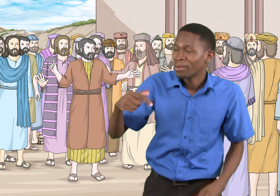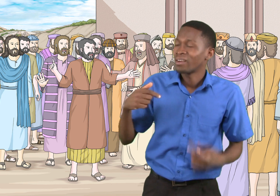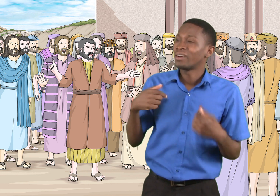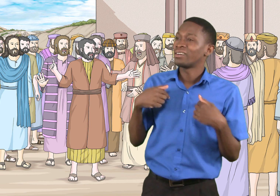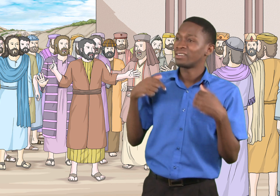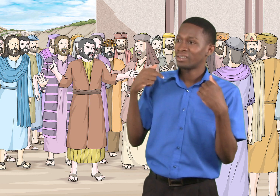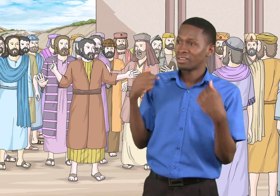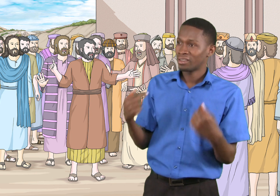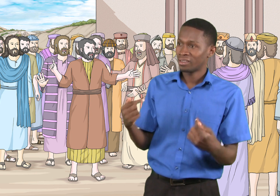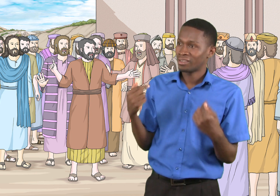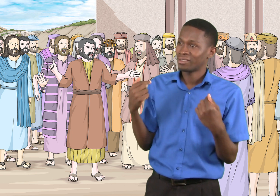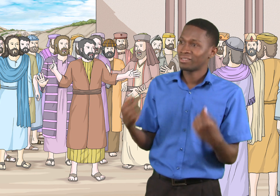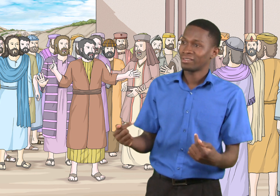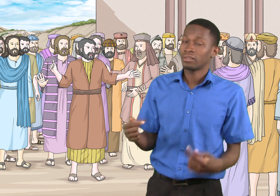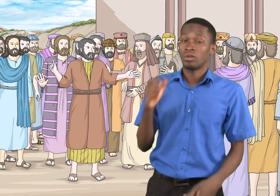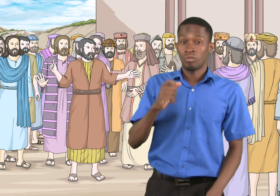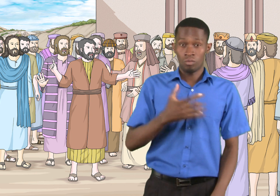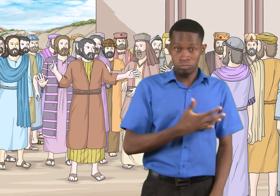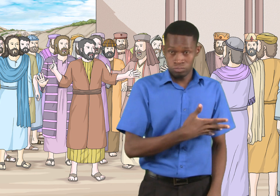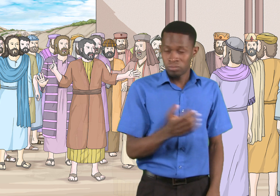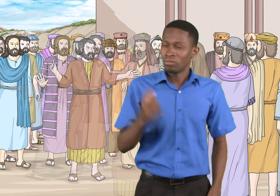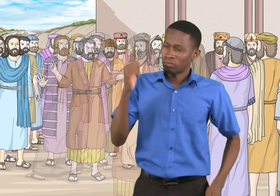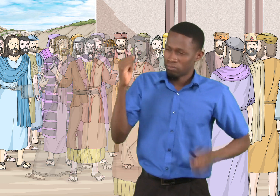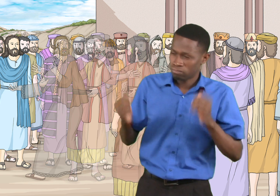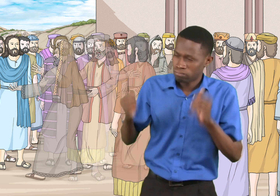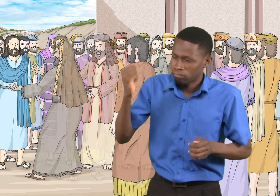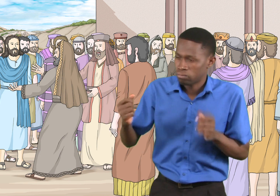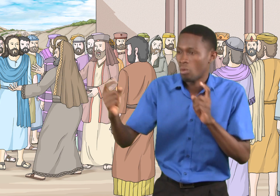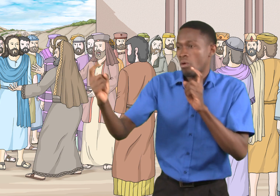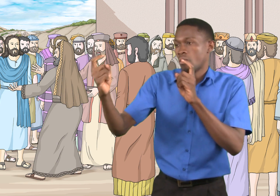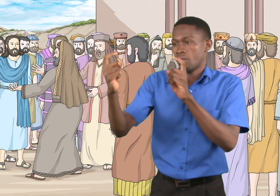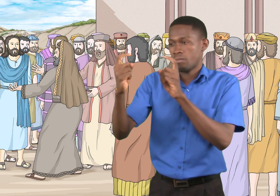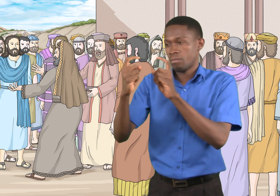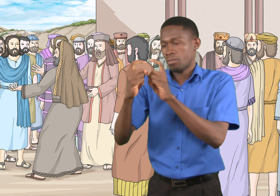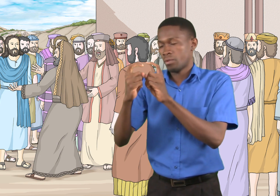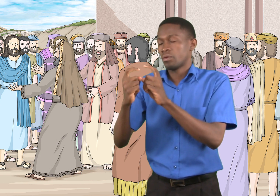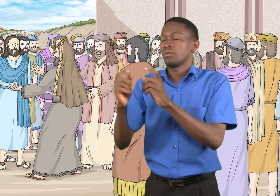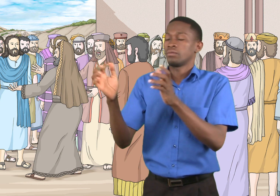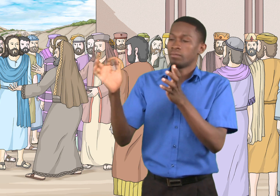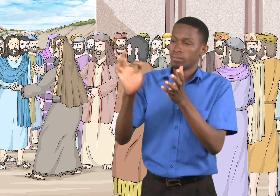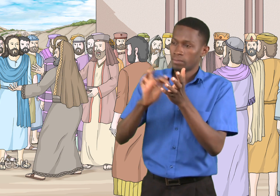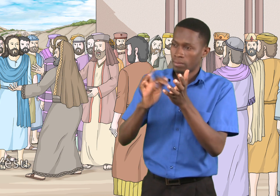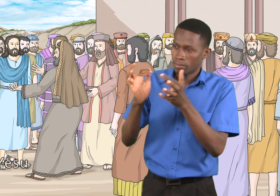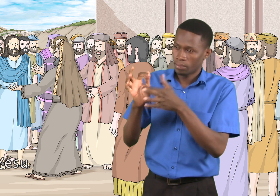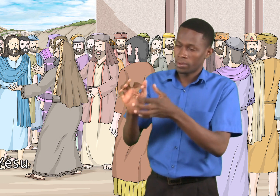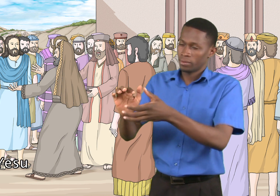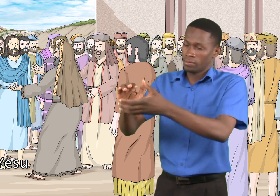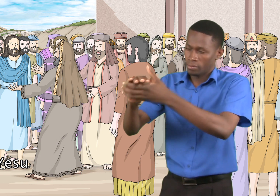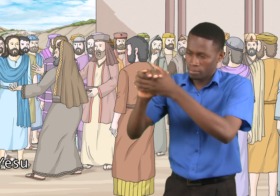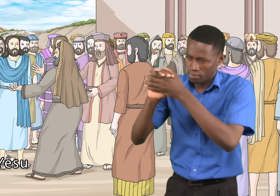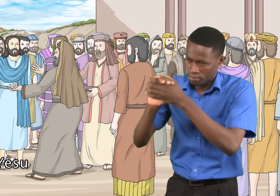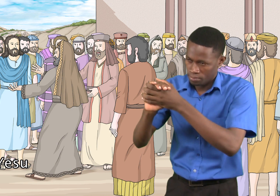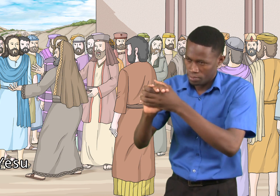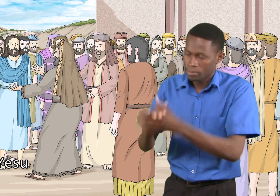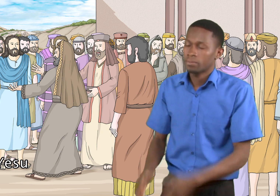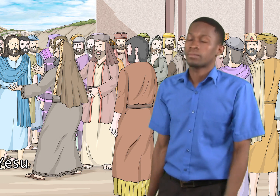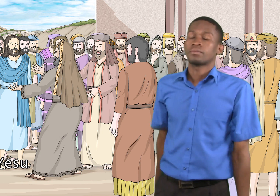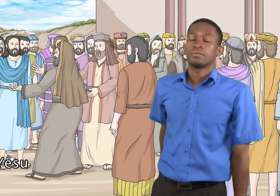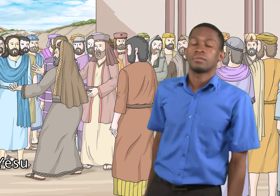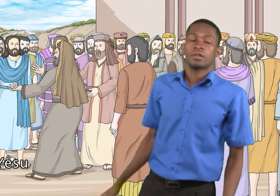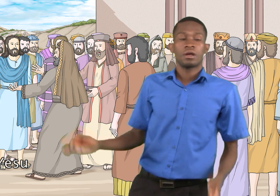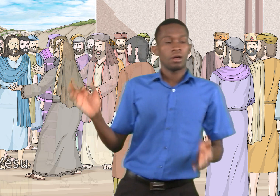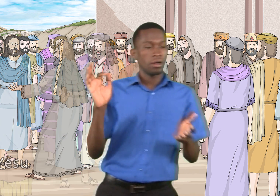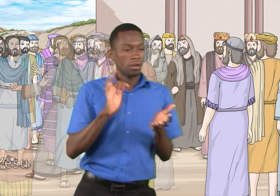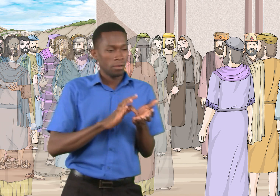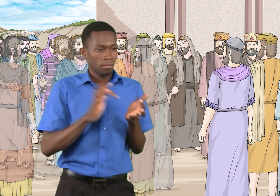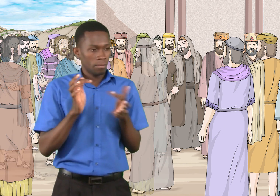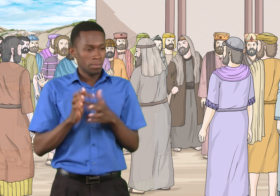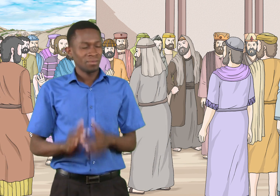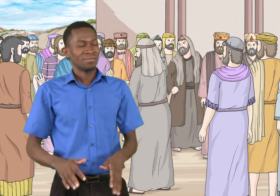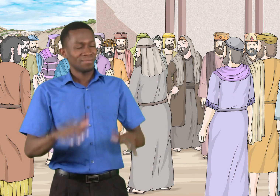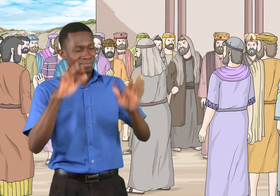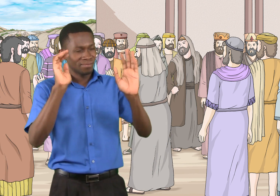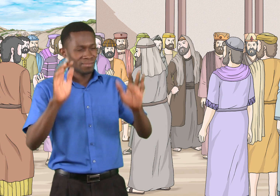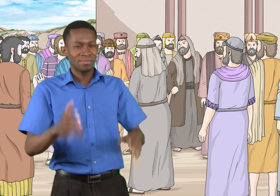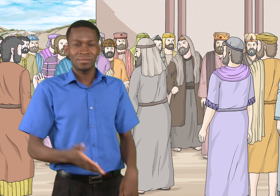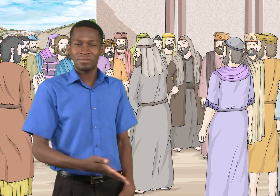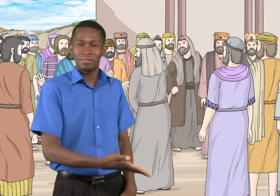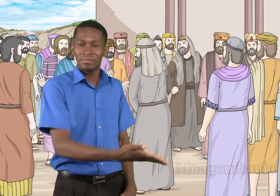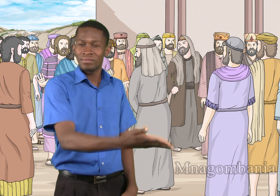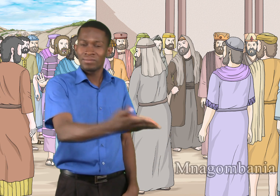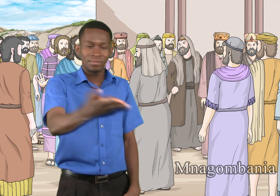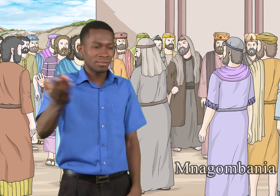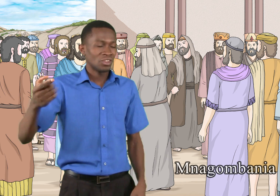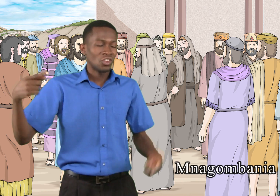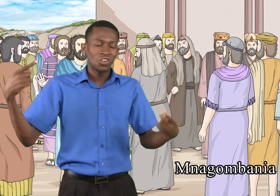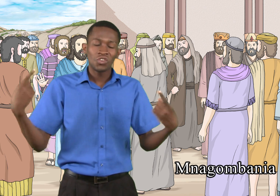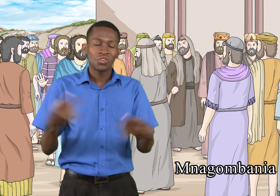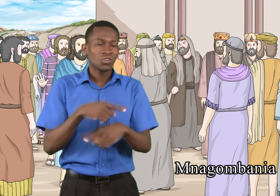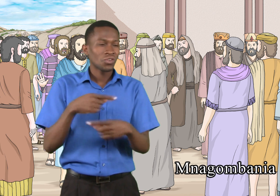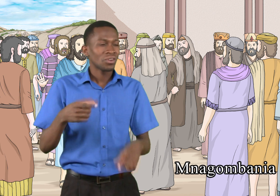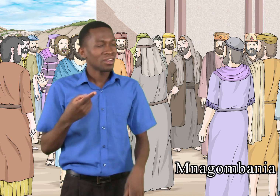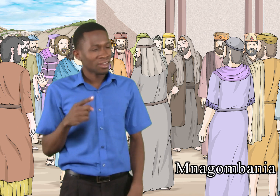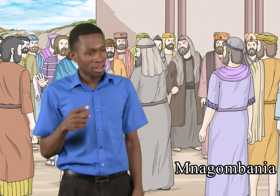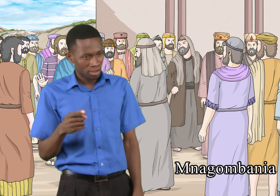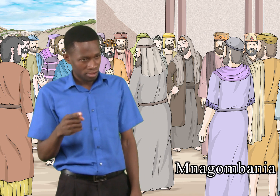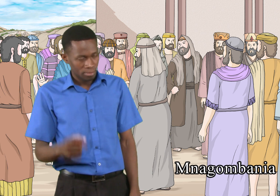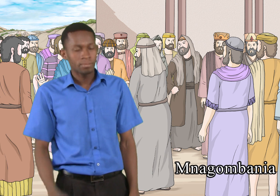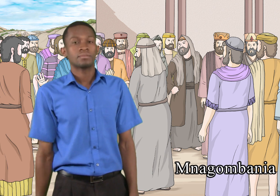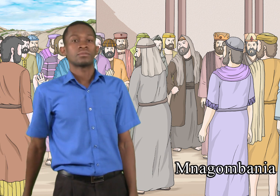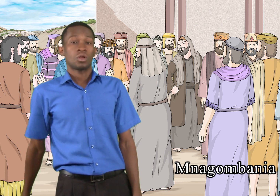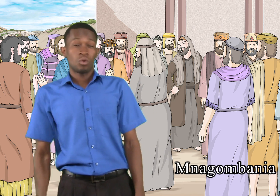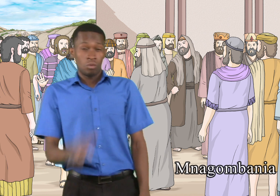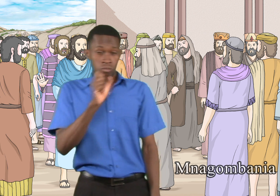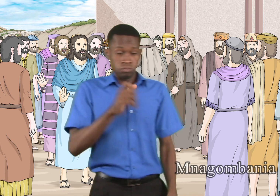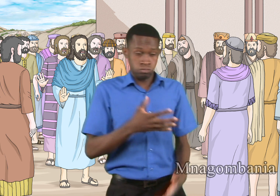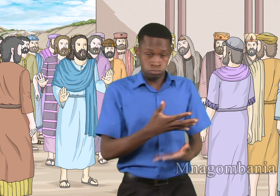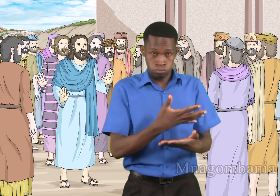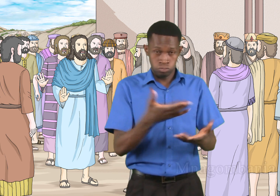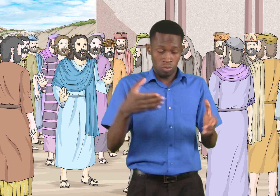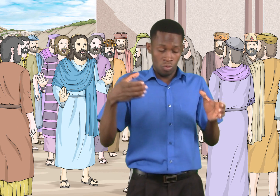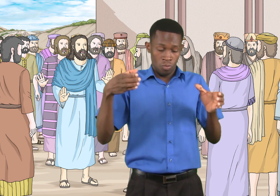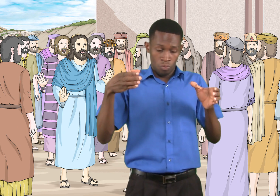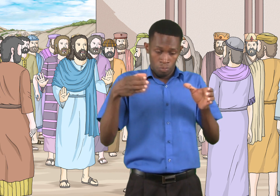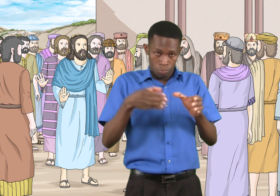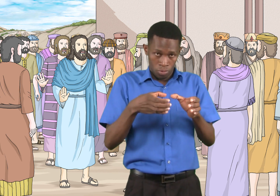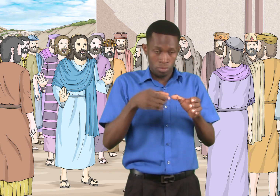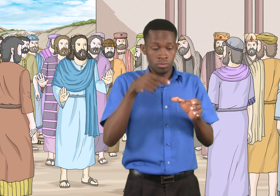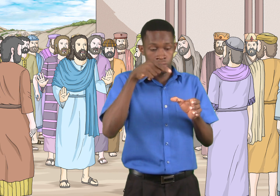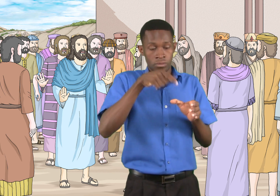As soon as all the people saw Jesus, they were filled with awe and ran to greet Him. “What are you disputing with them?” He asked.